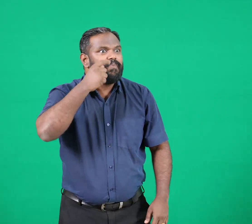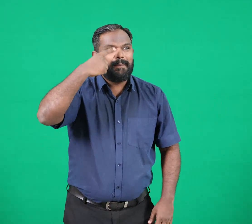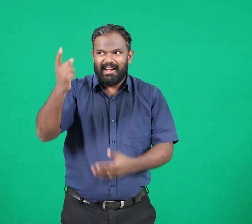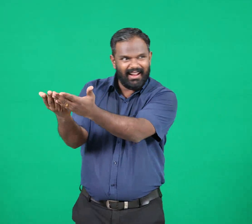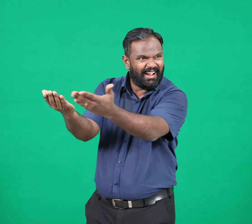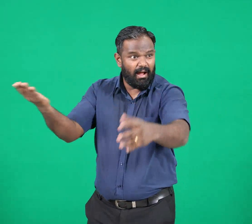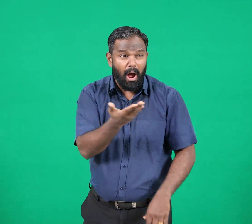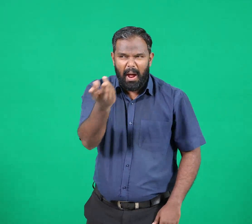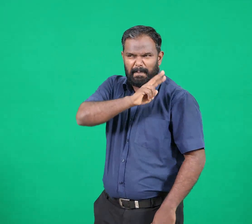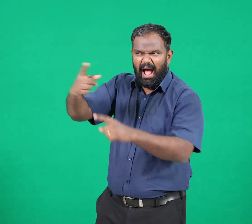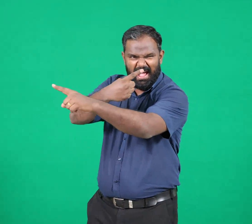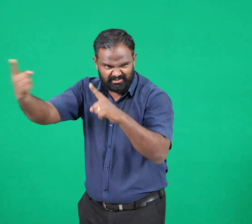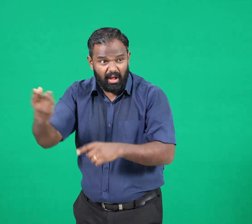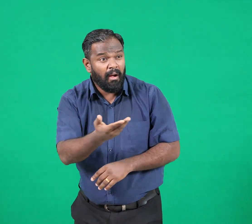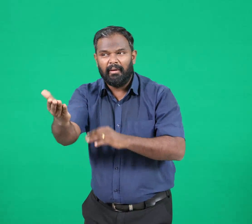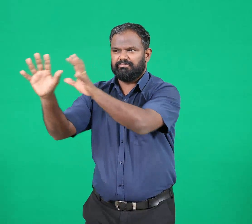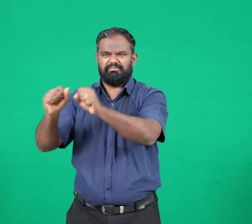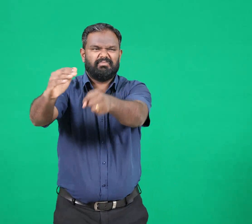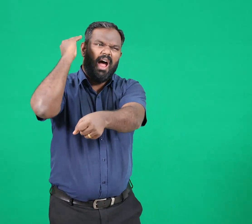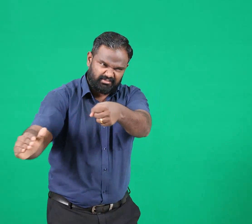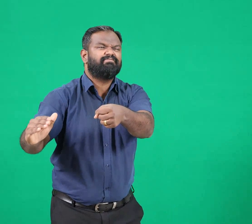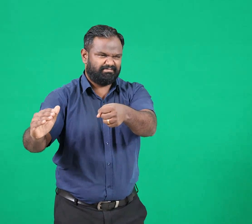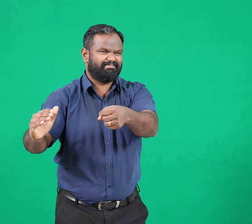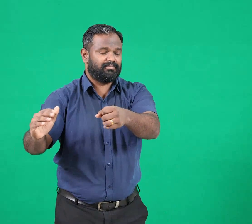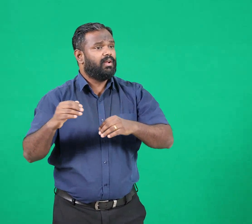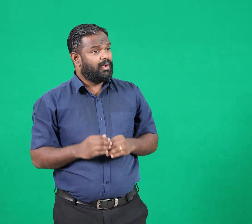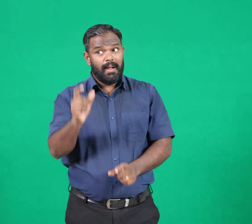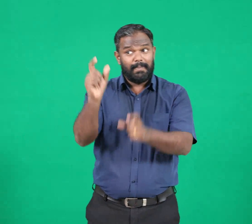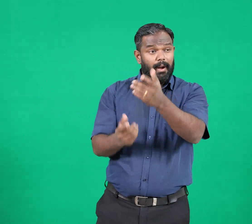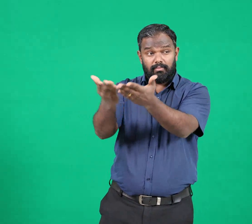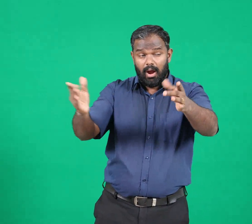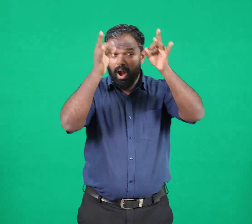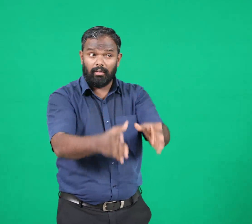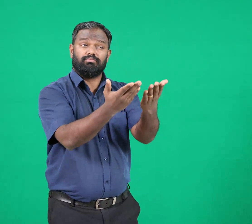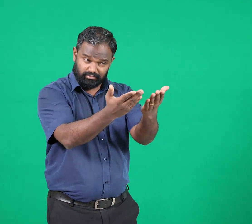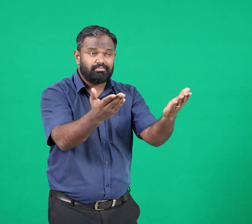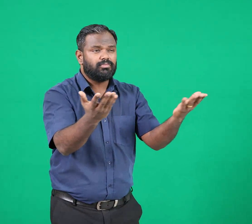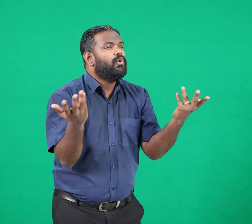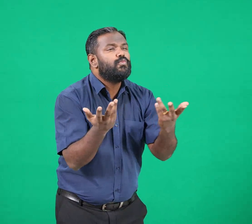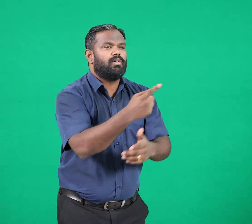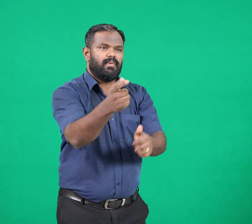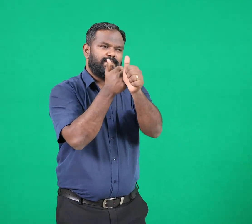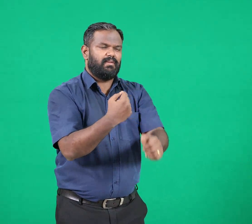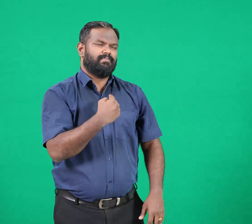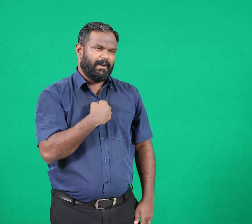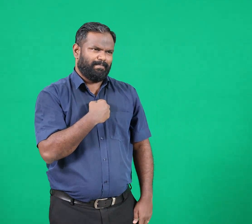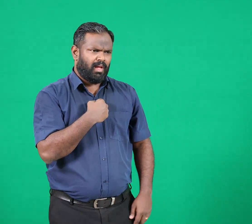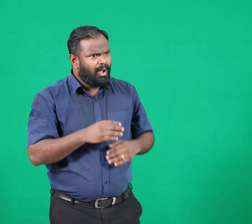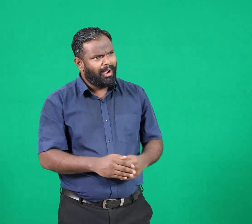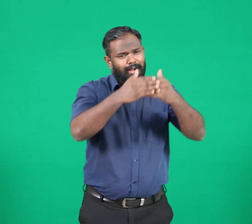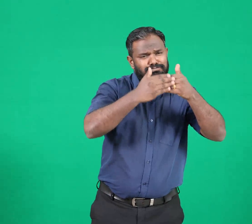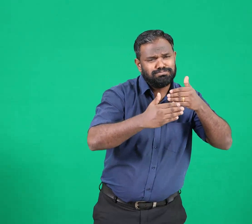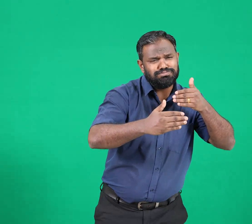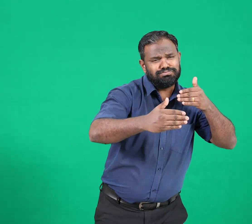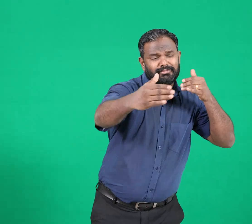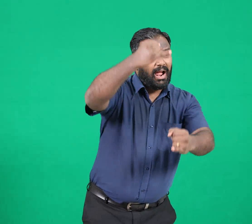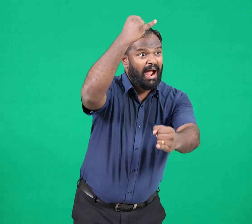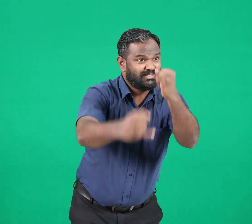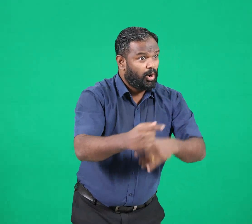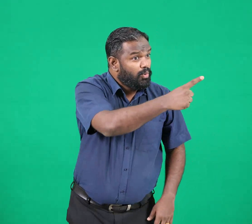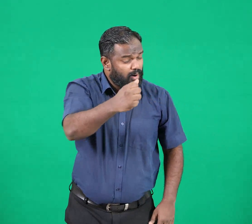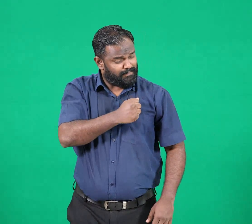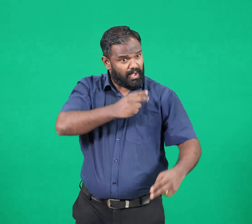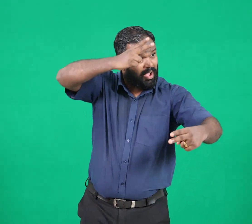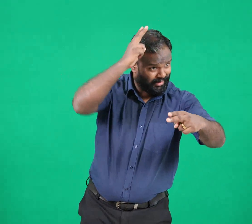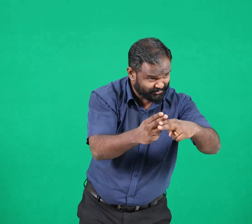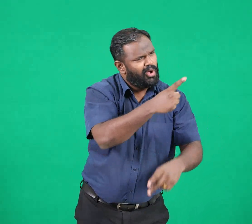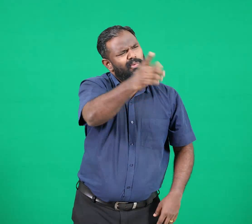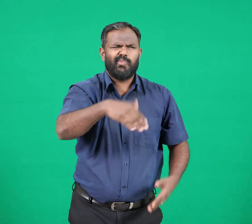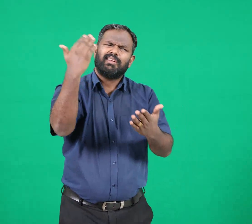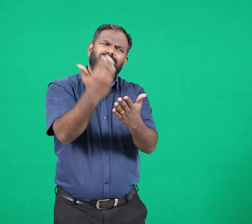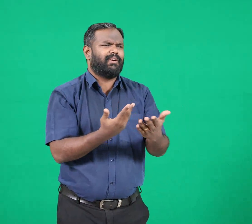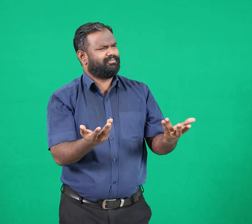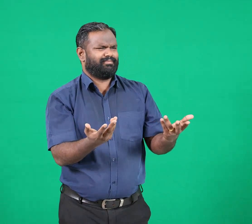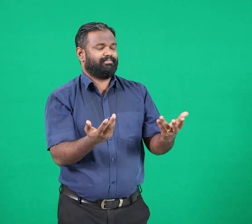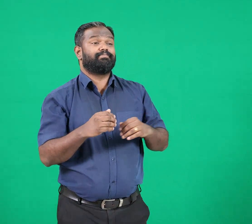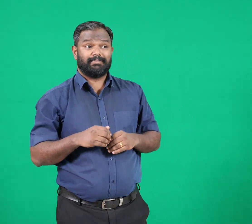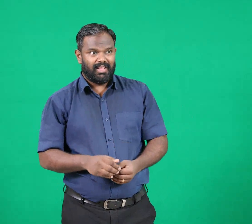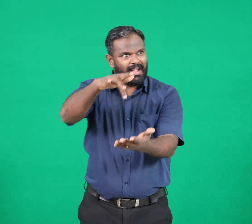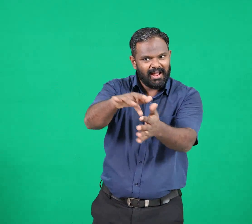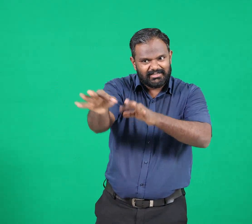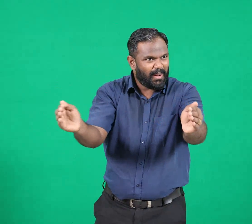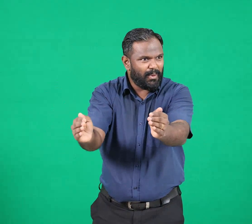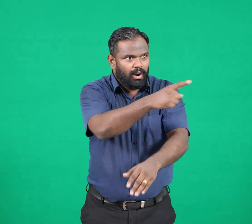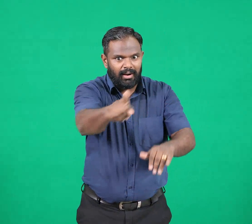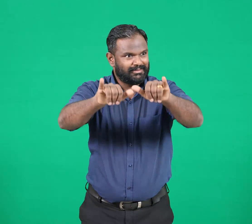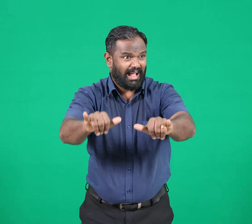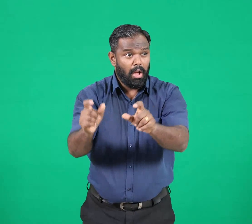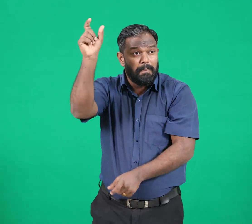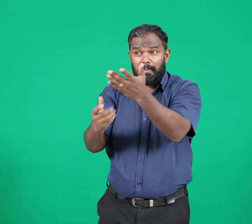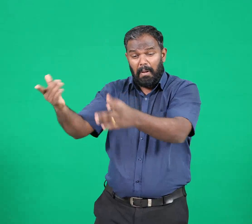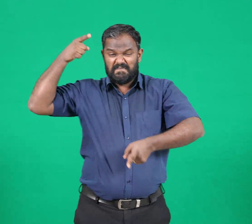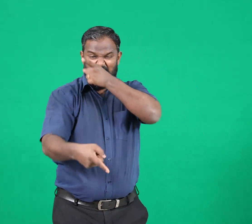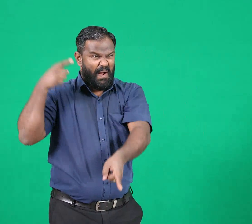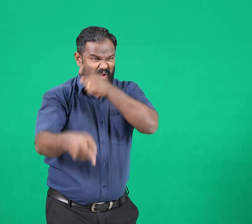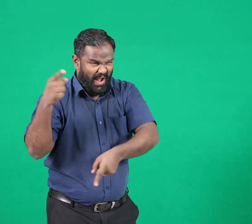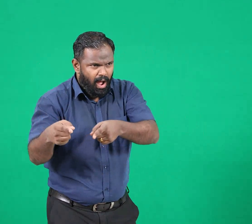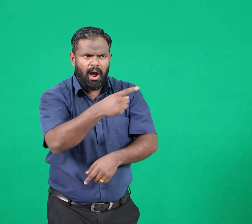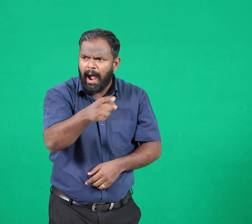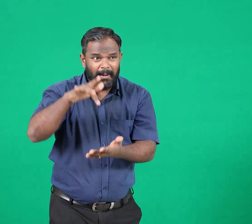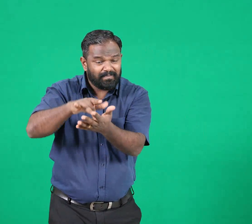You will be hated by everyone because of My name, but the one who perseveres to the end will be saved.